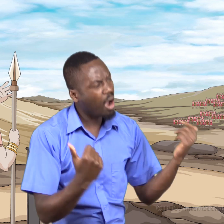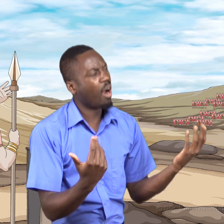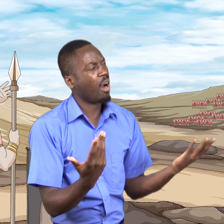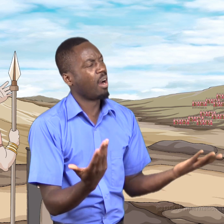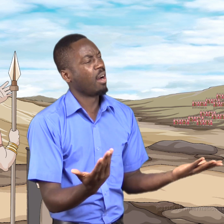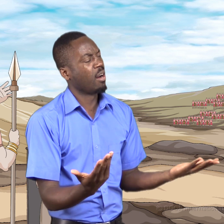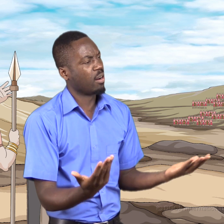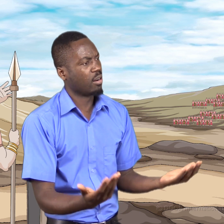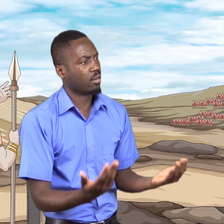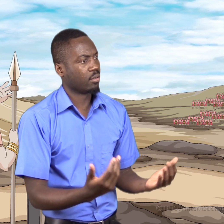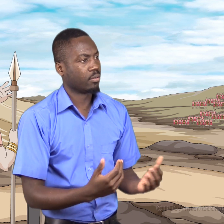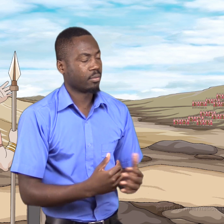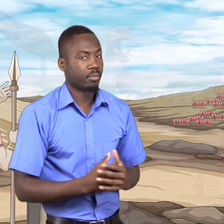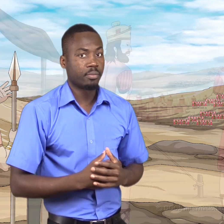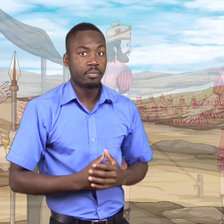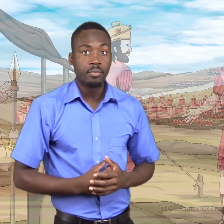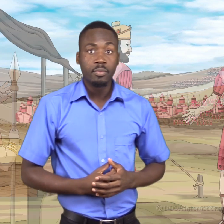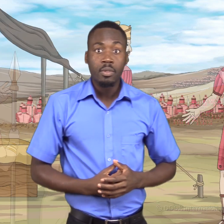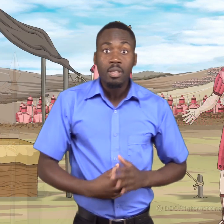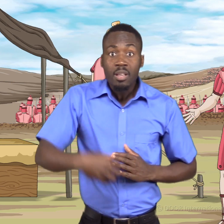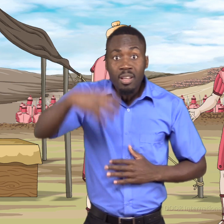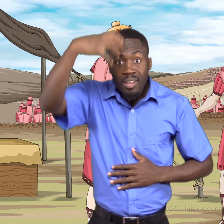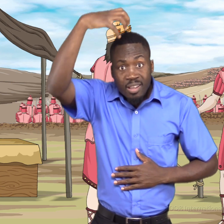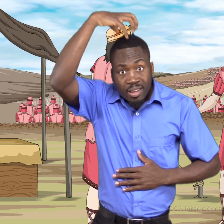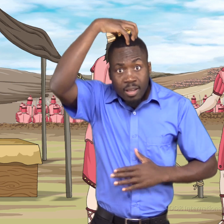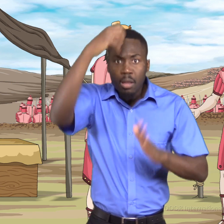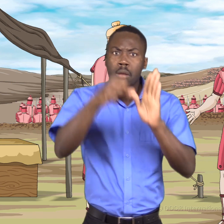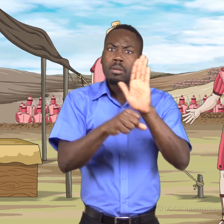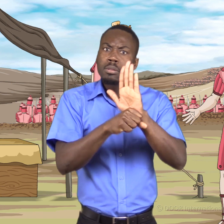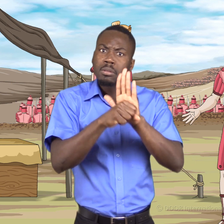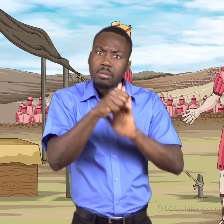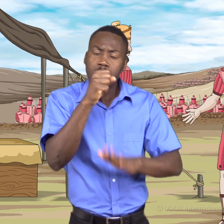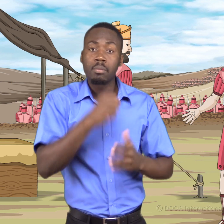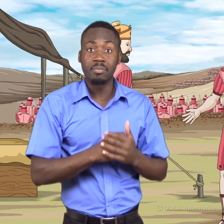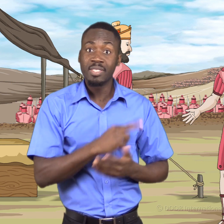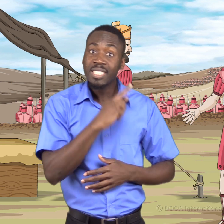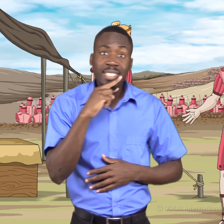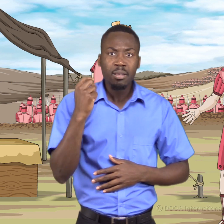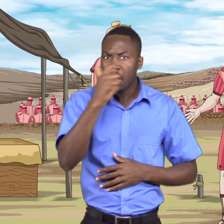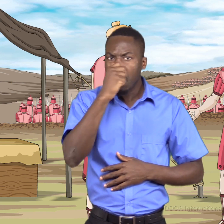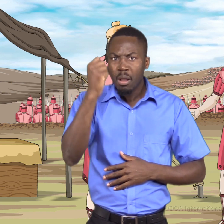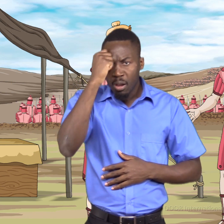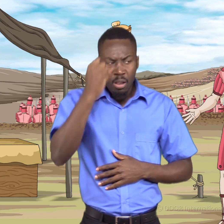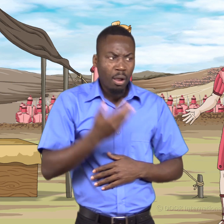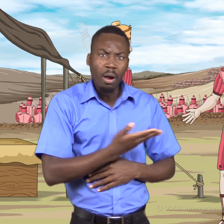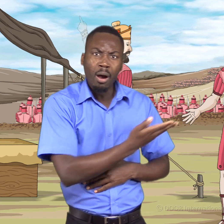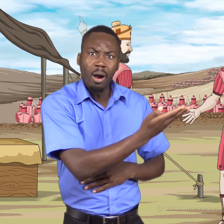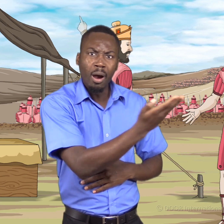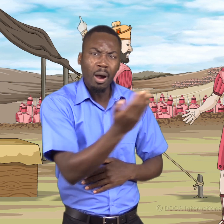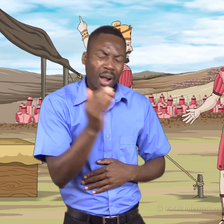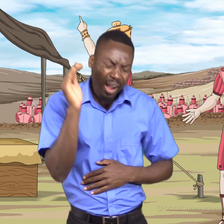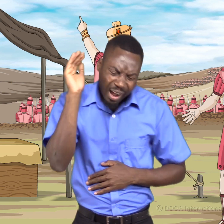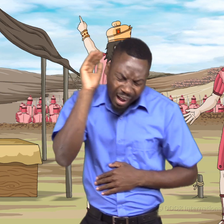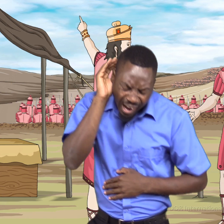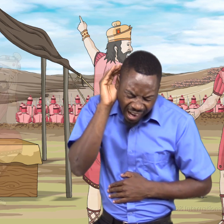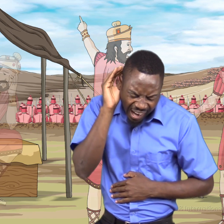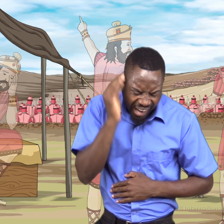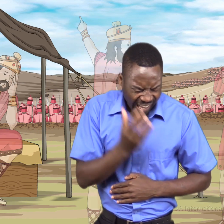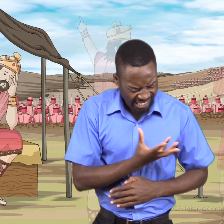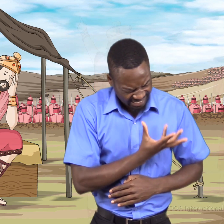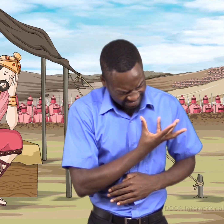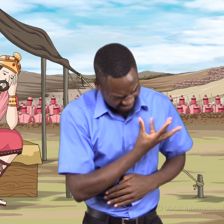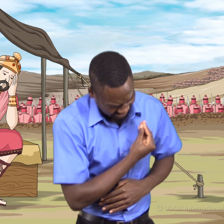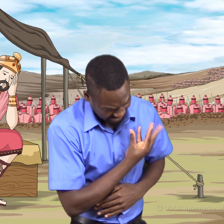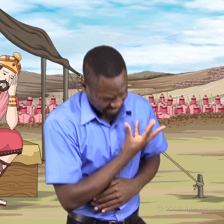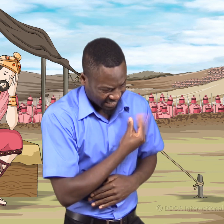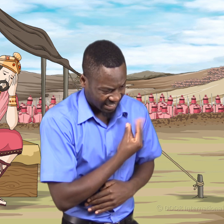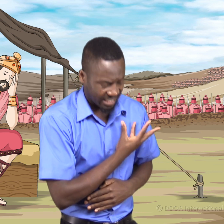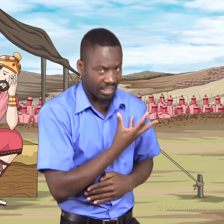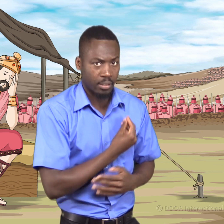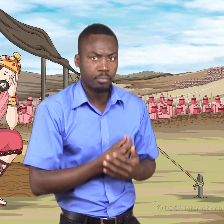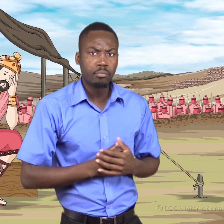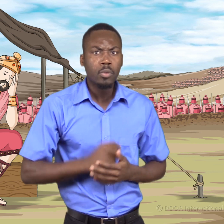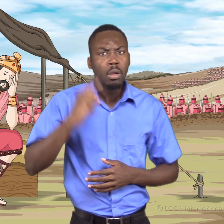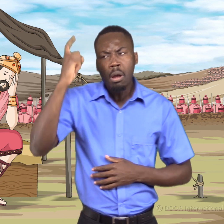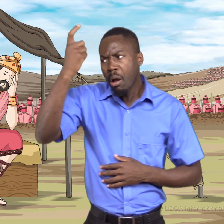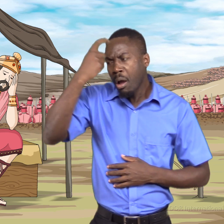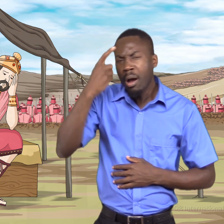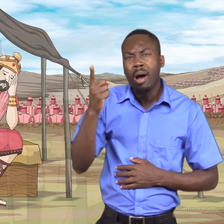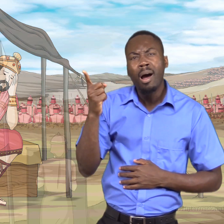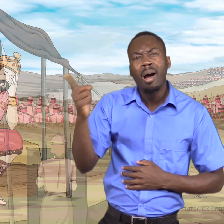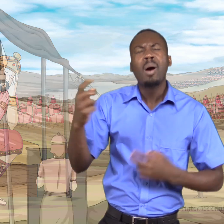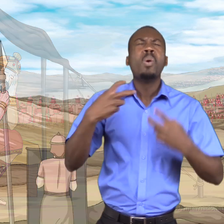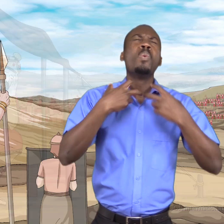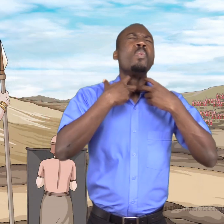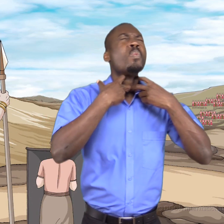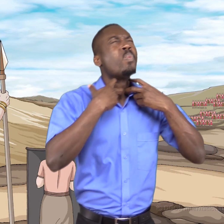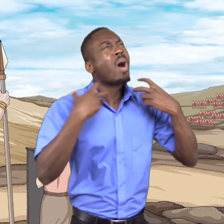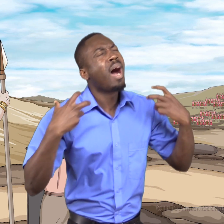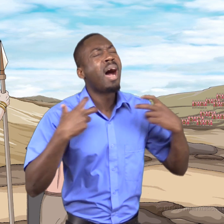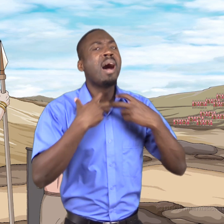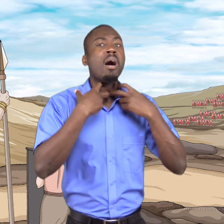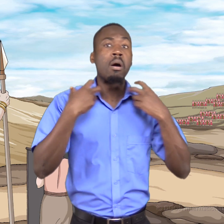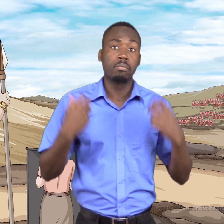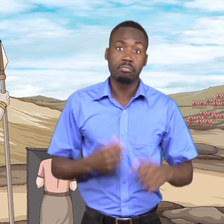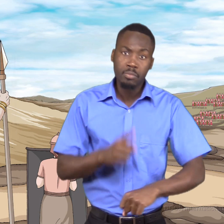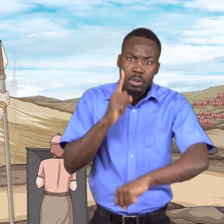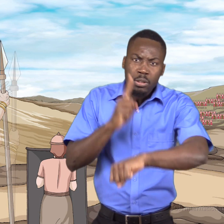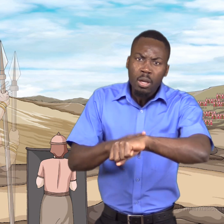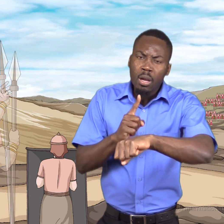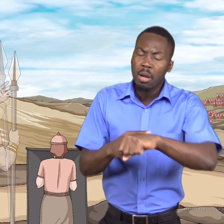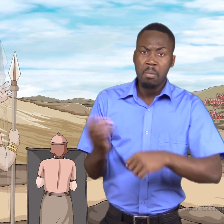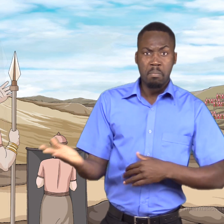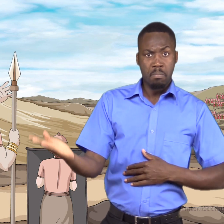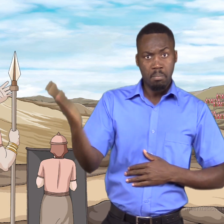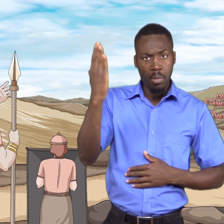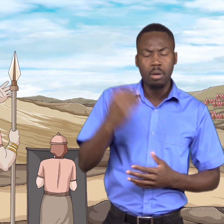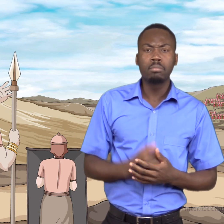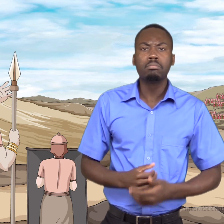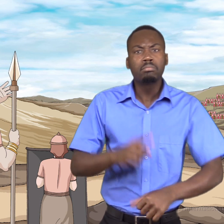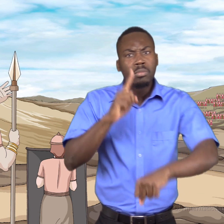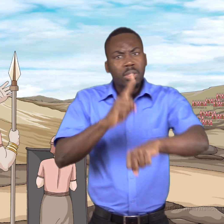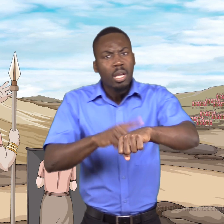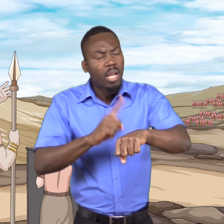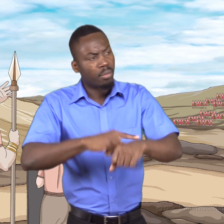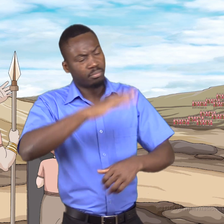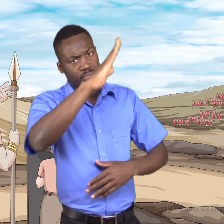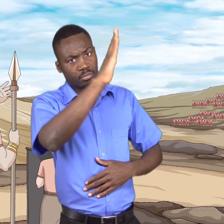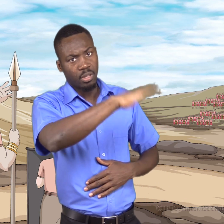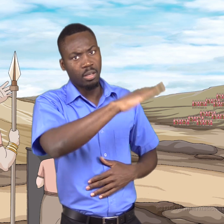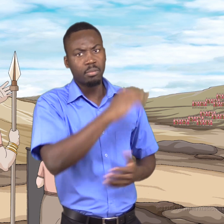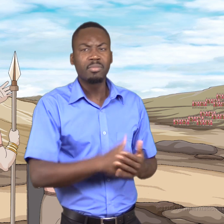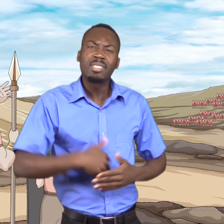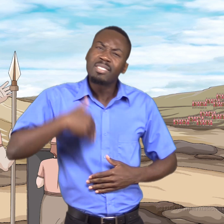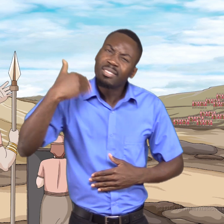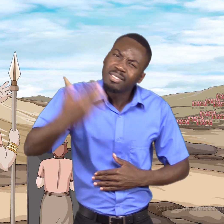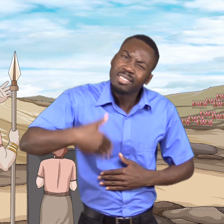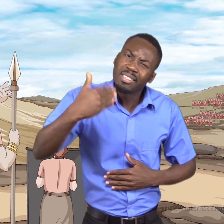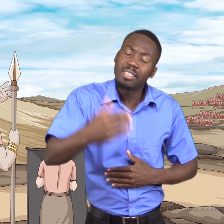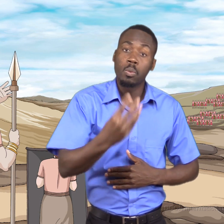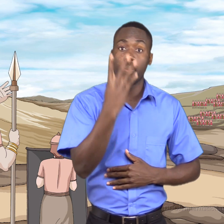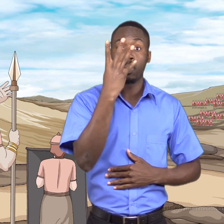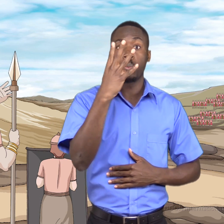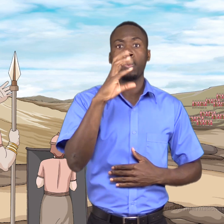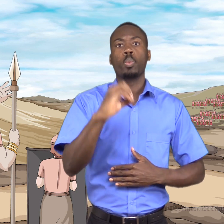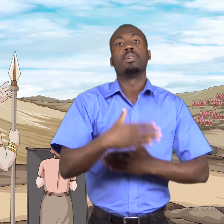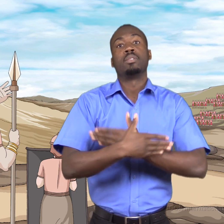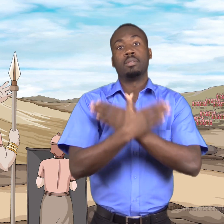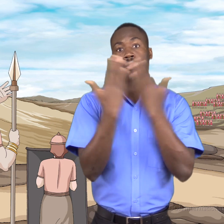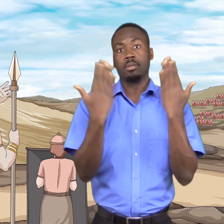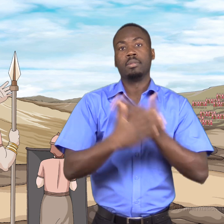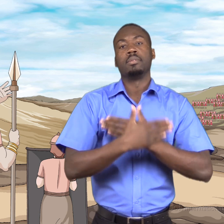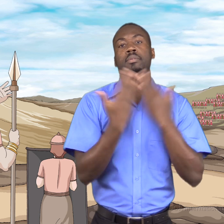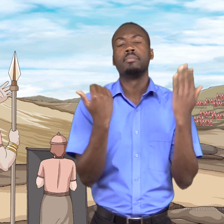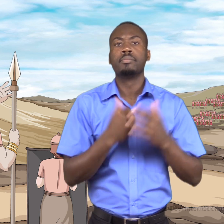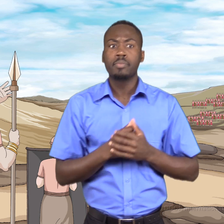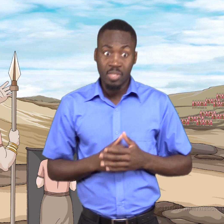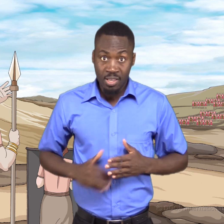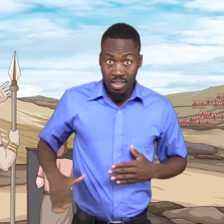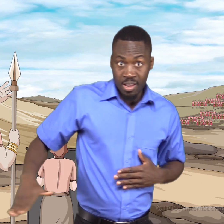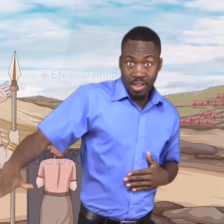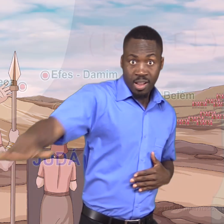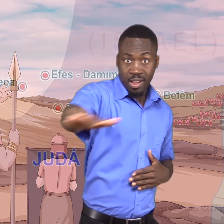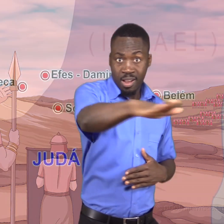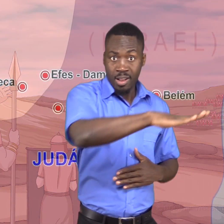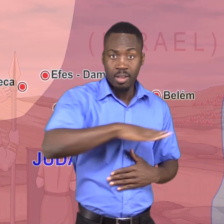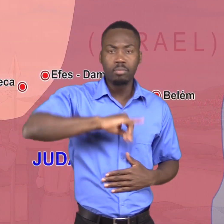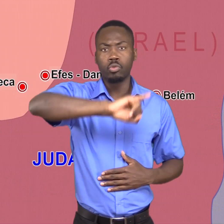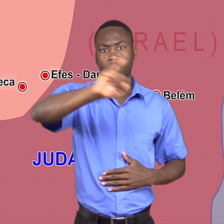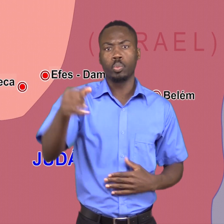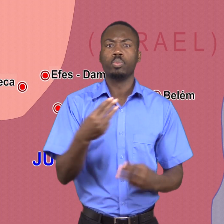Give me a man to fight!” On hearing the words of the Philistine, Saul and all the Israelites were dismayed and greatly afraid.